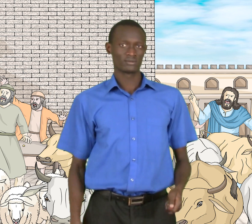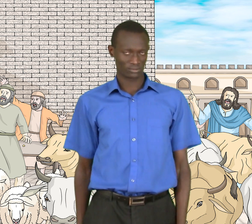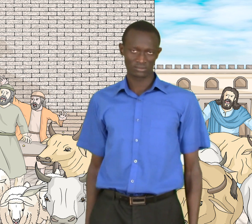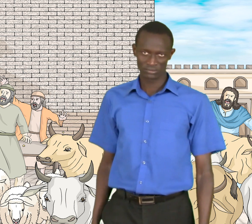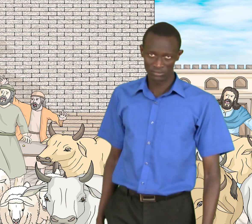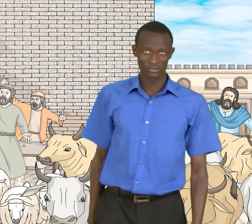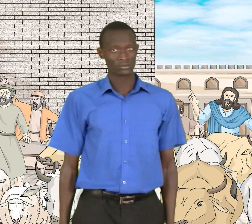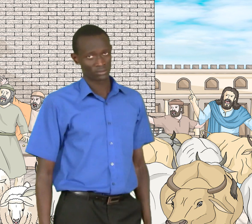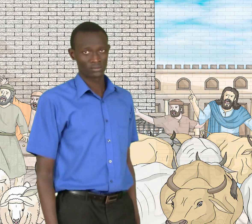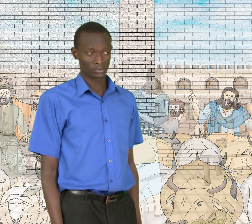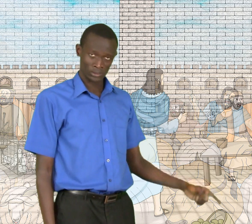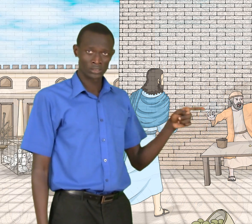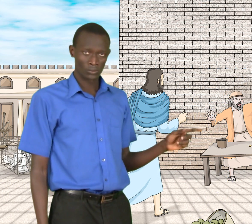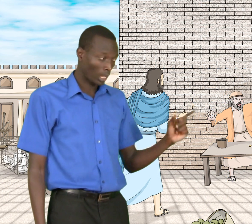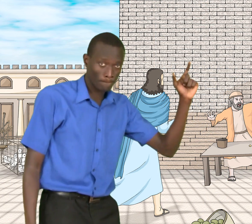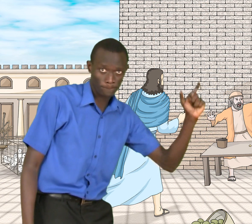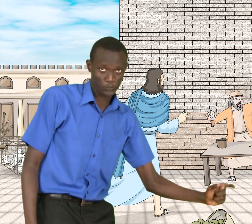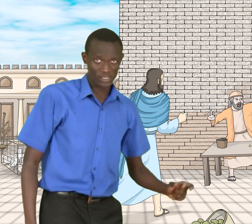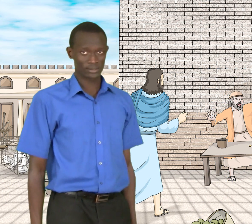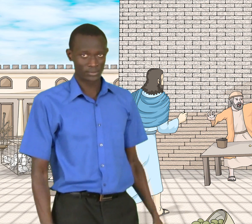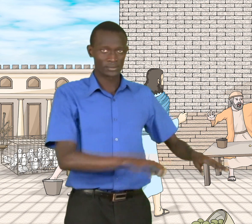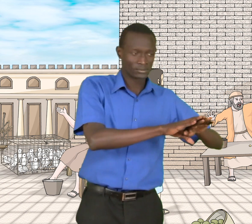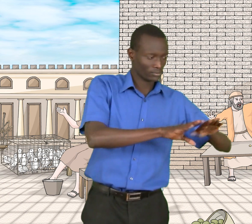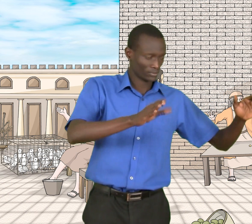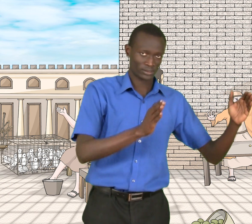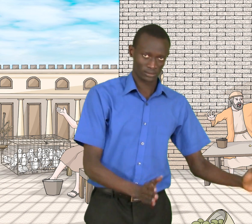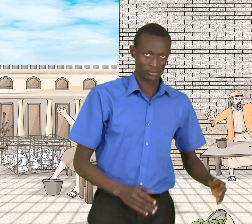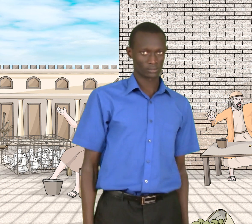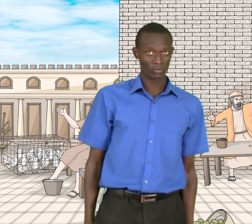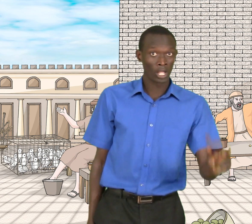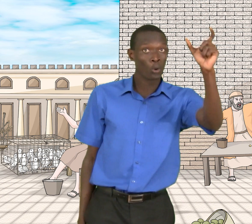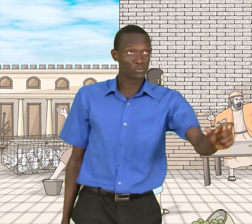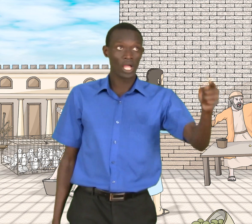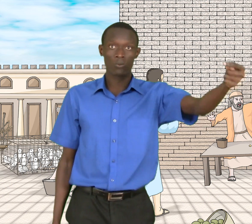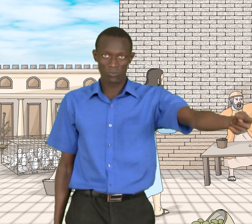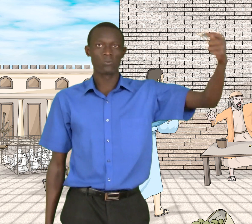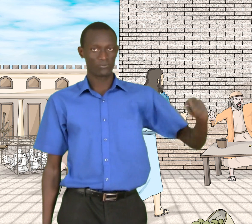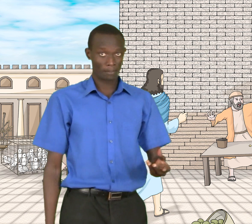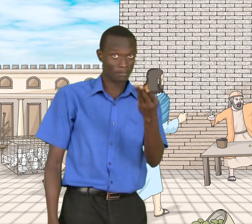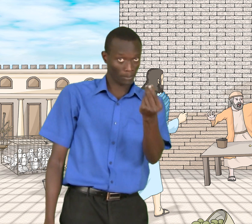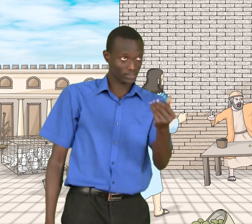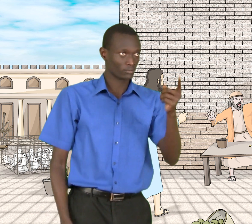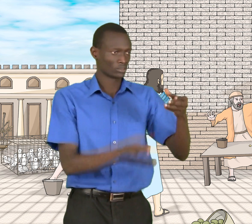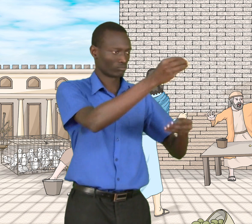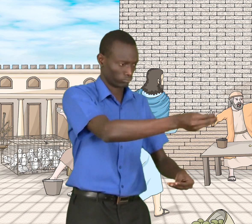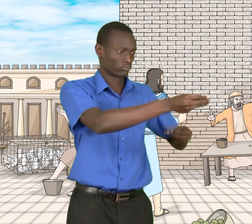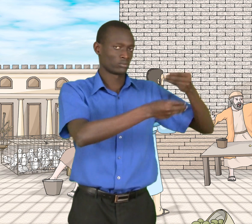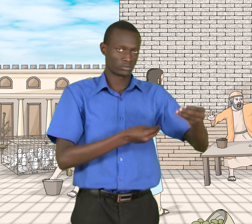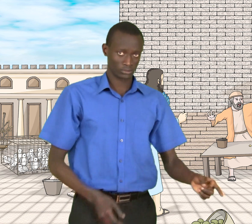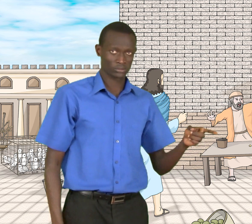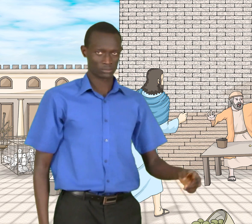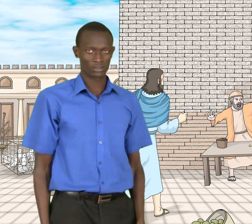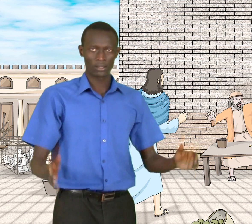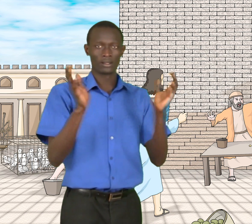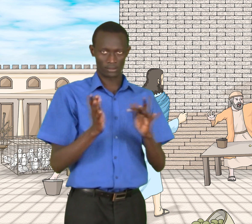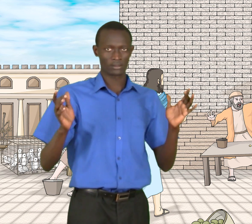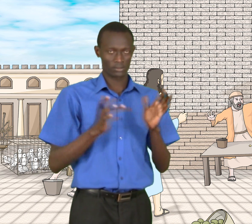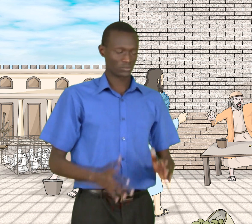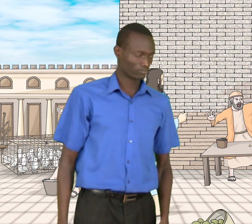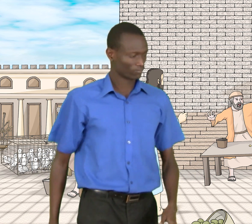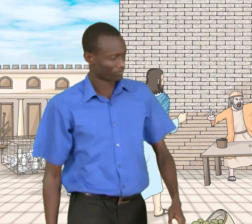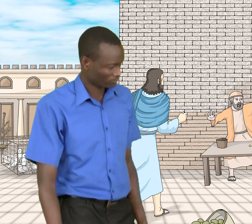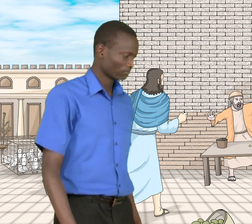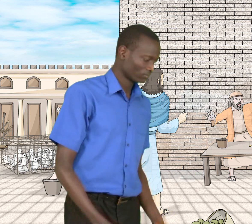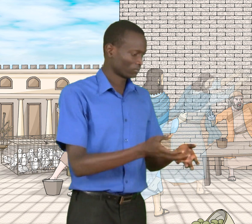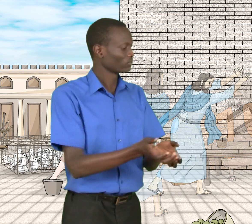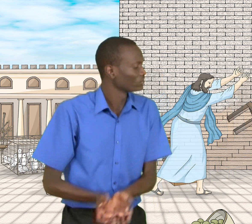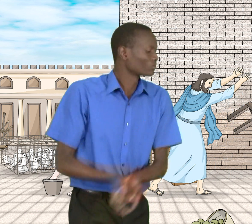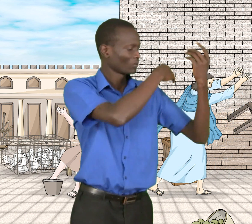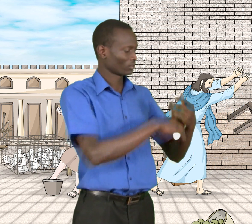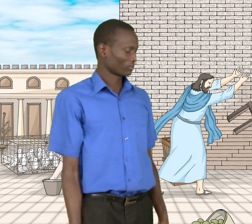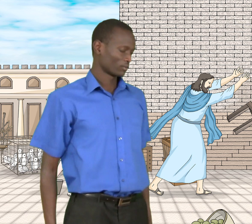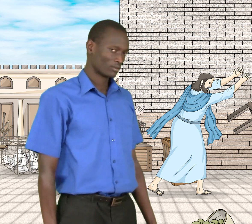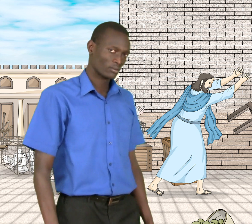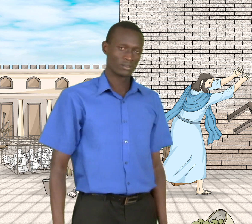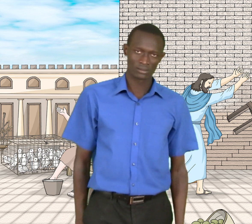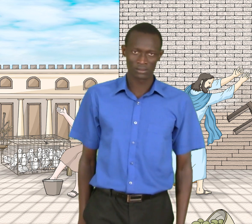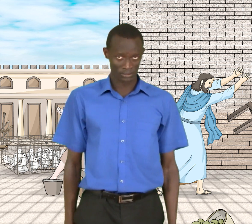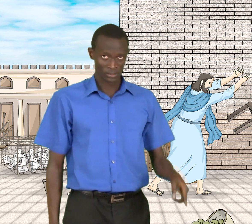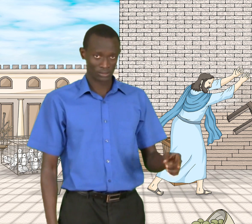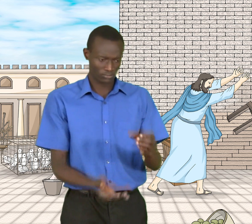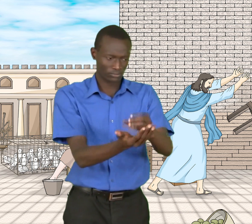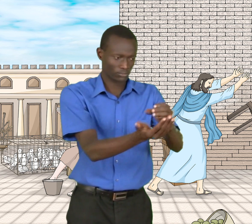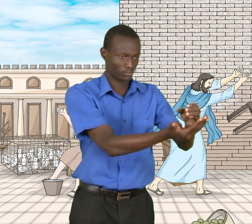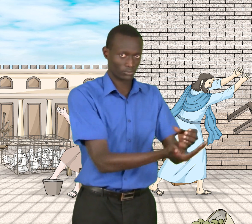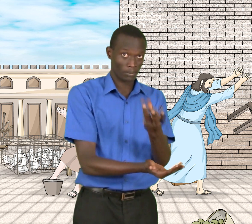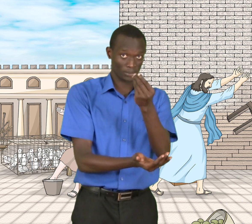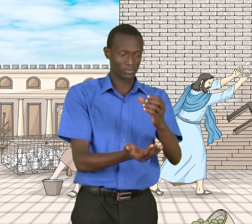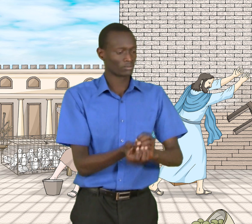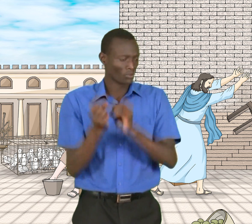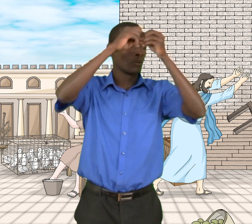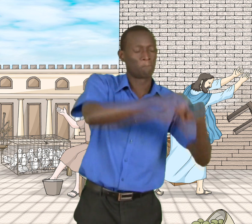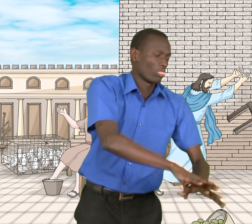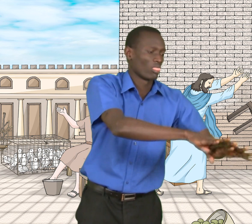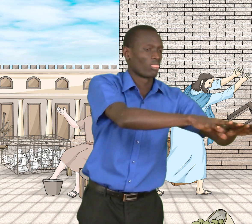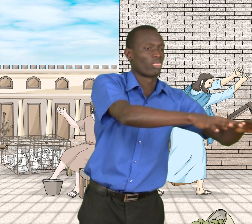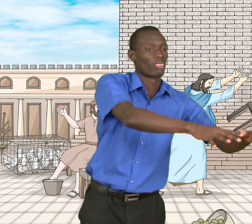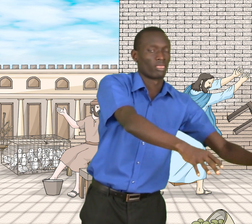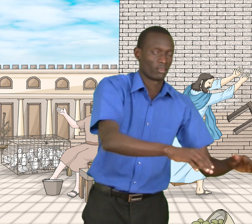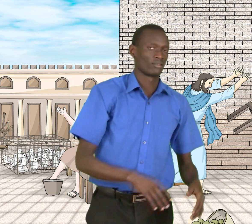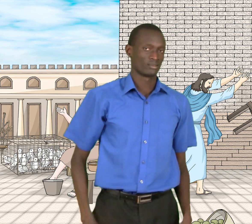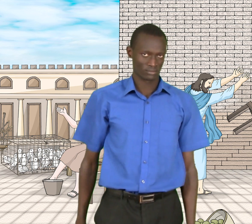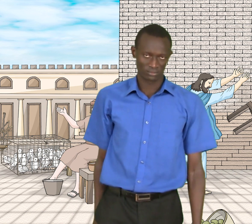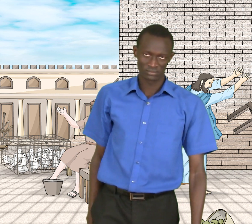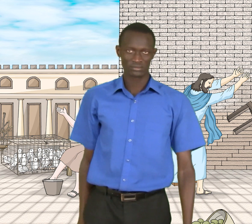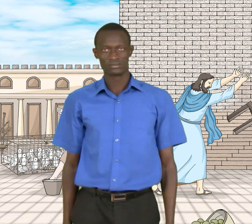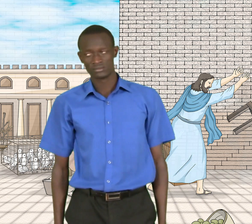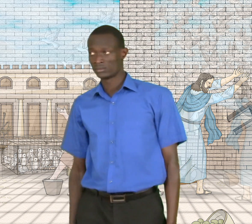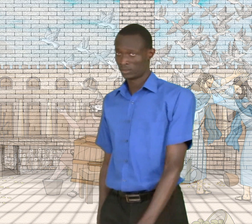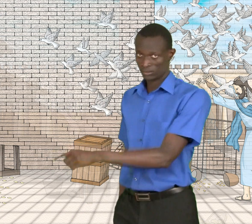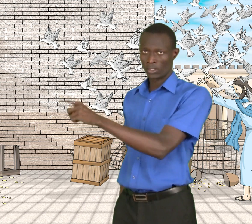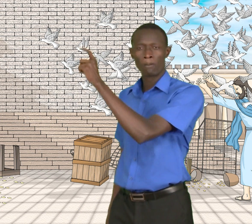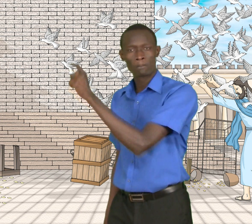He poured out the coins of the money changers and overturned their tables.